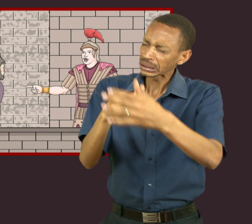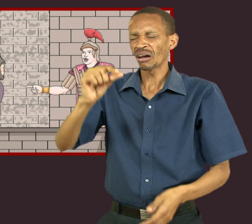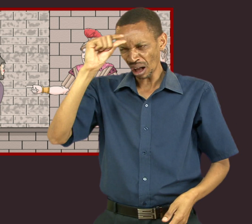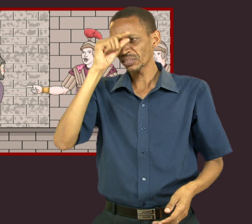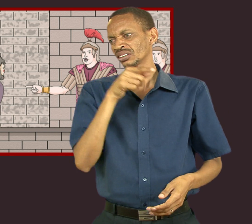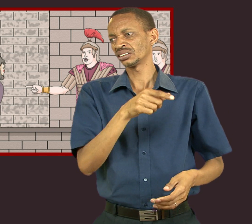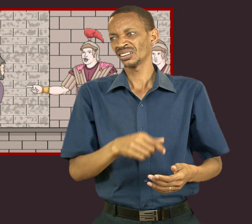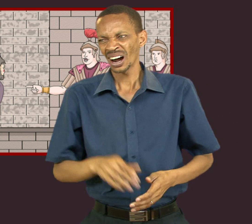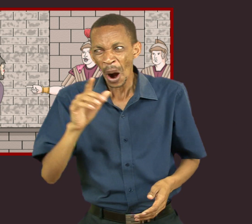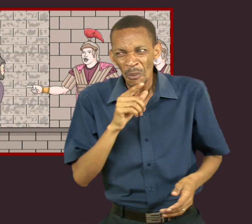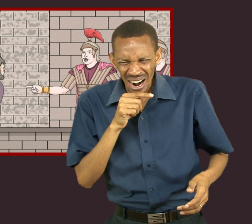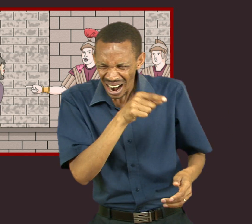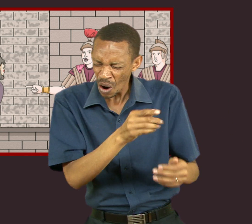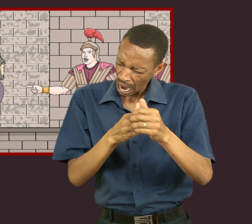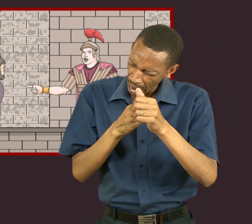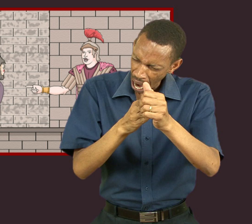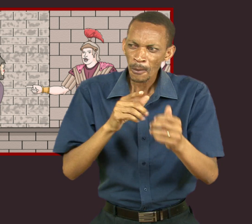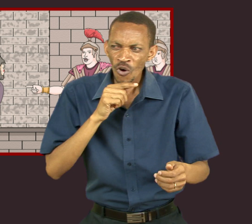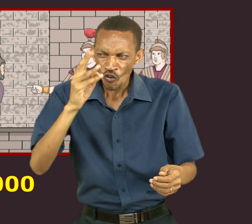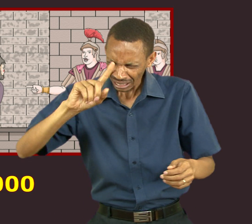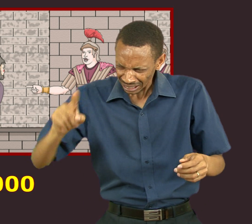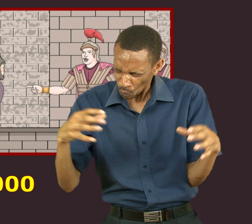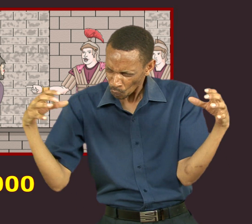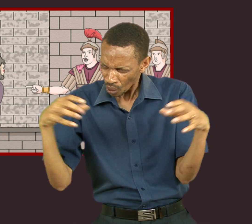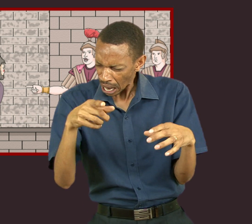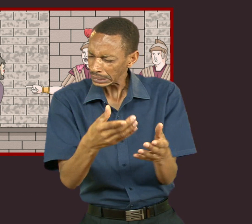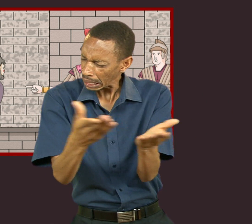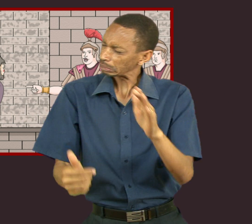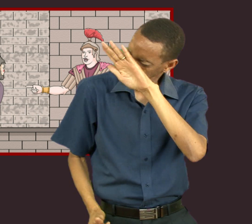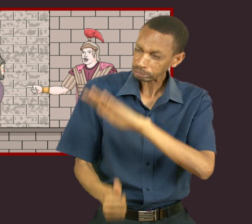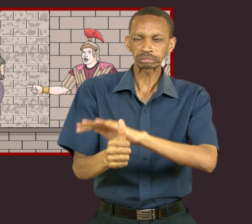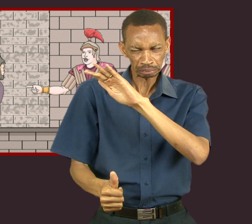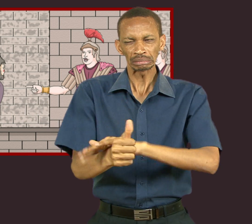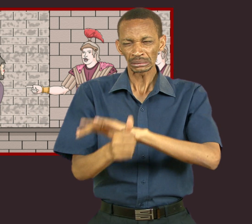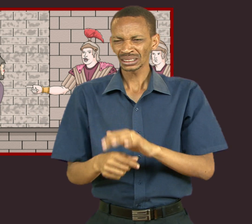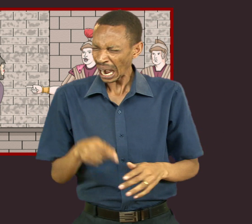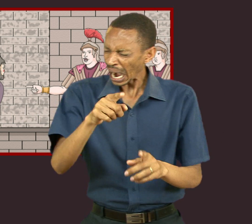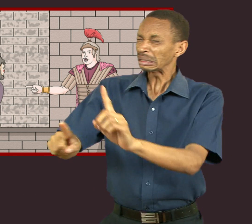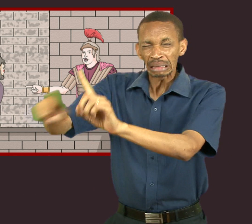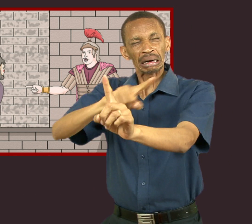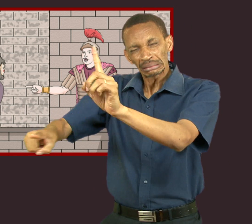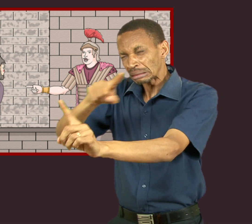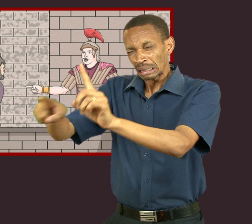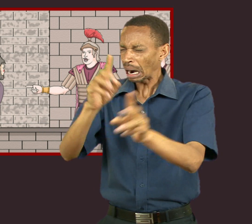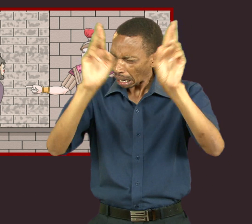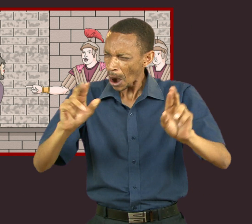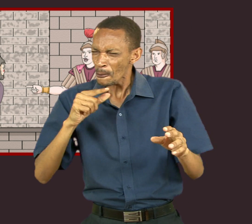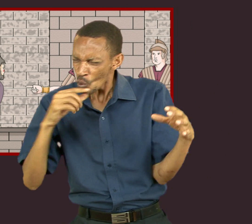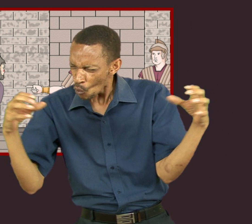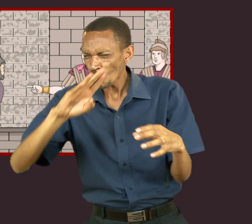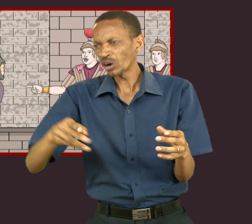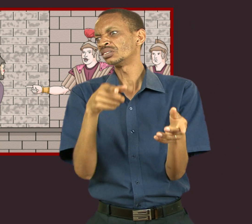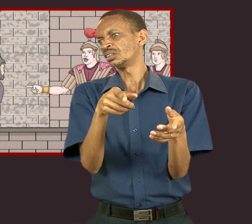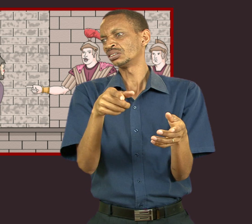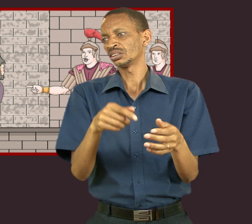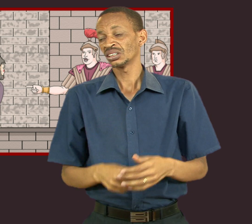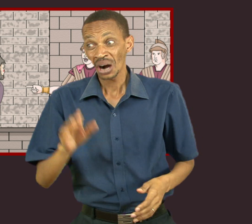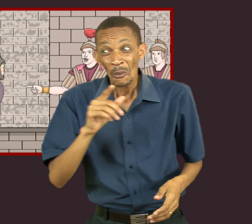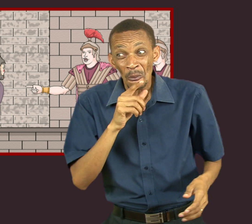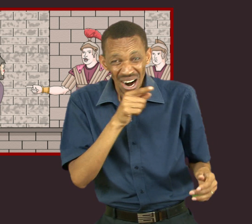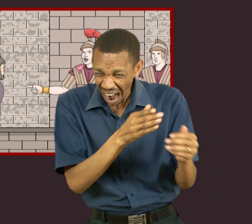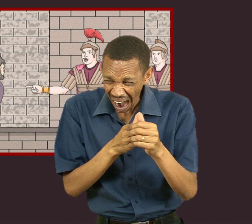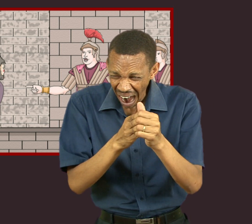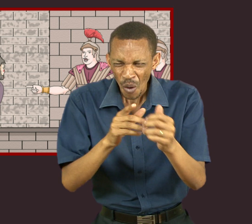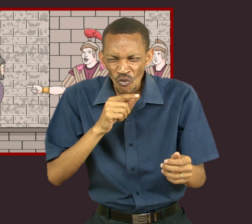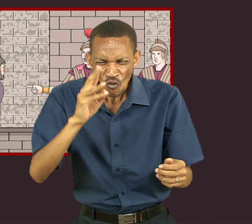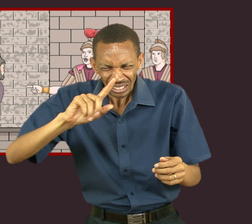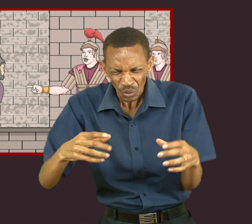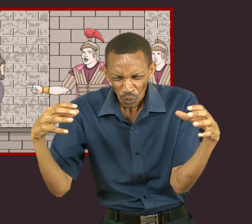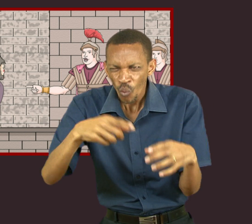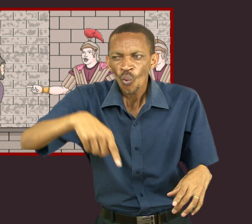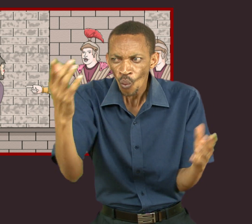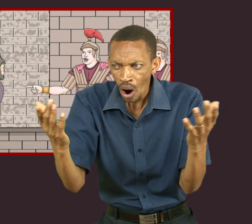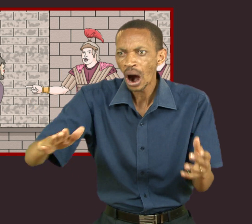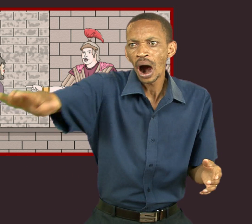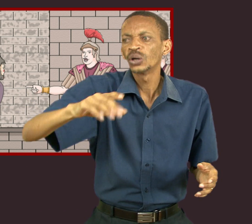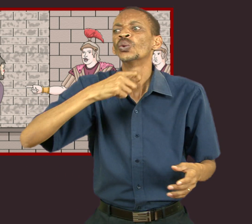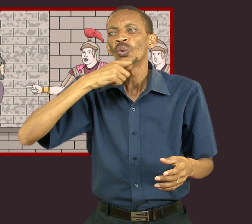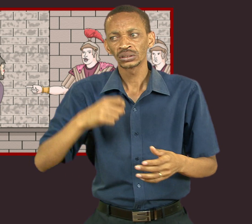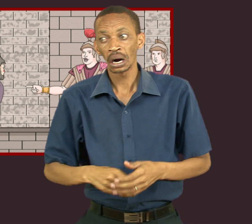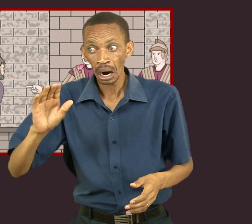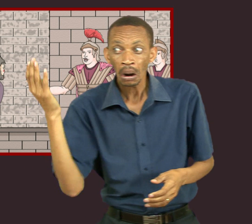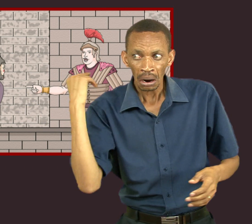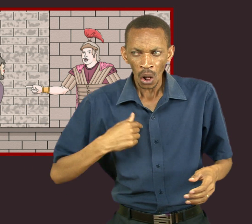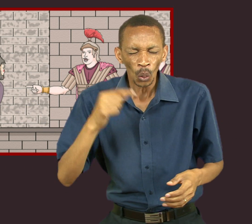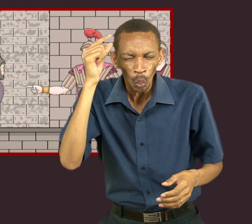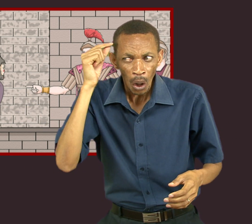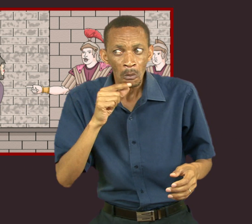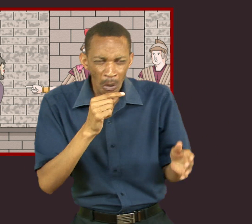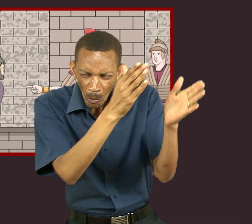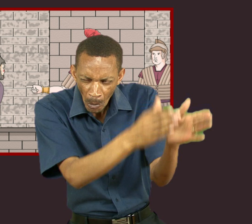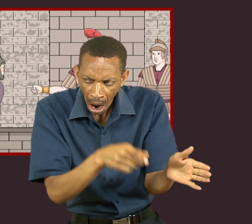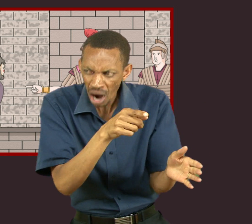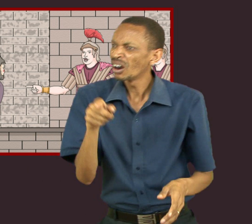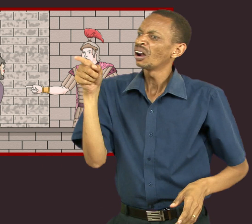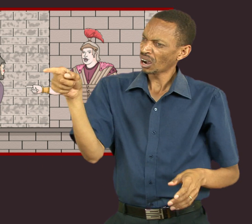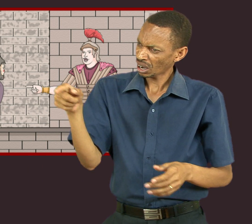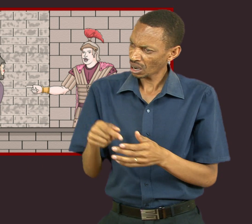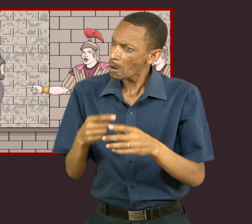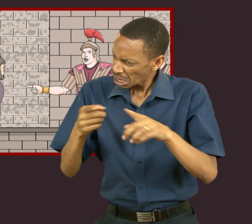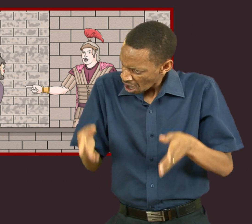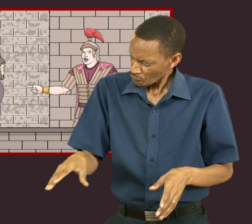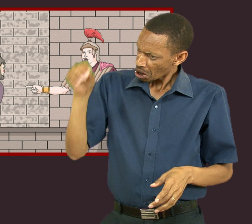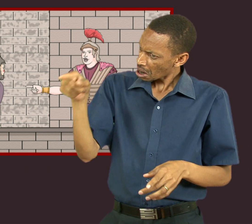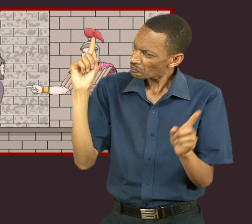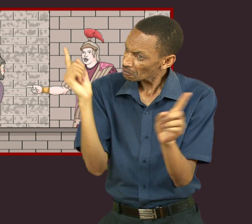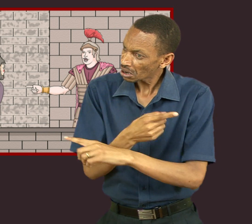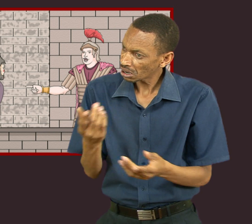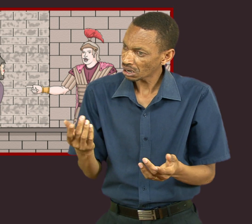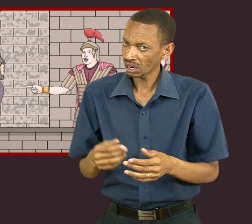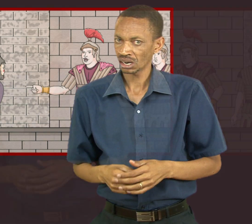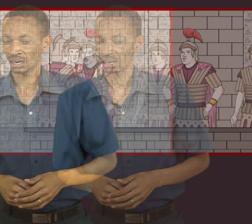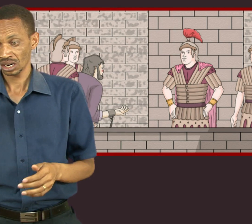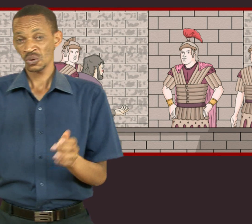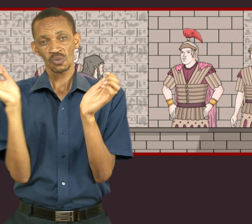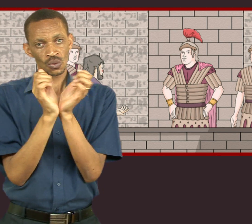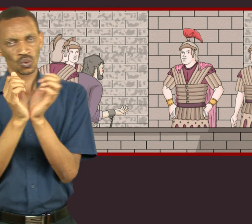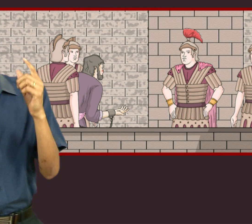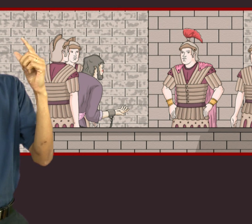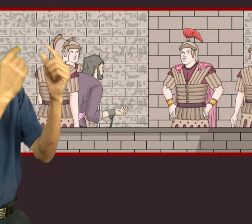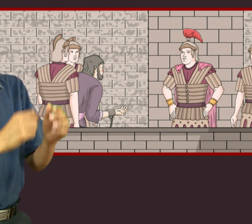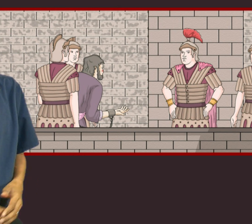“Aren’t you the Egyptian who incited a rebellion some time ago and led four thousand members of the ‘Assassins’ into the wilderness?”